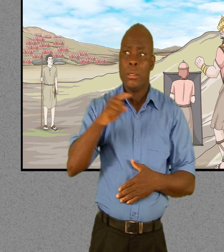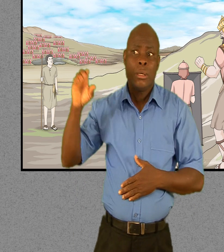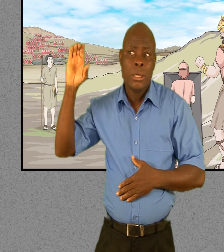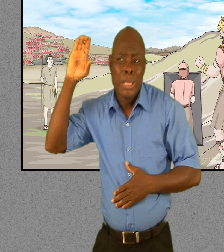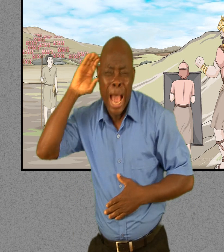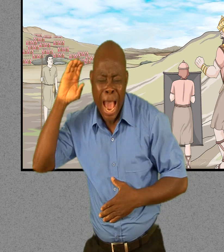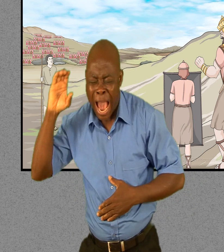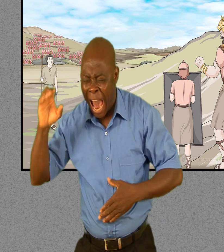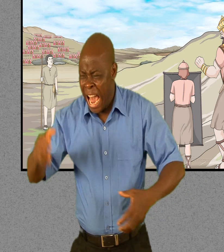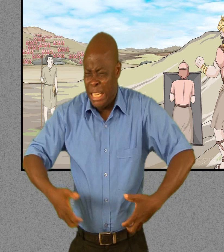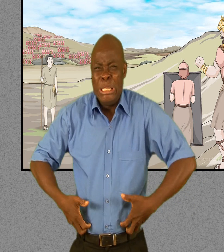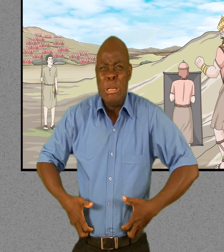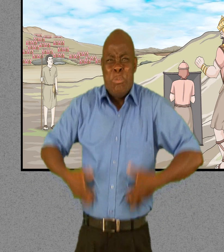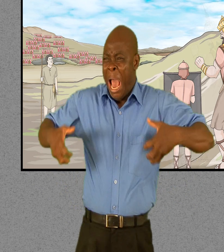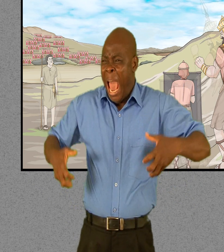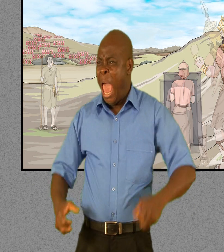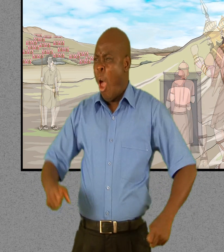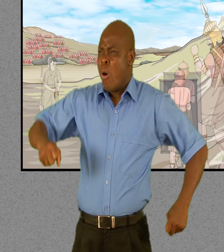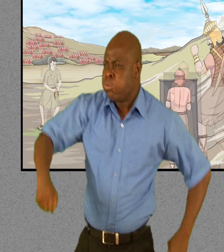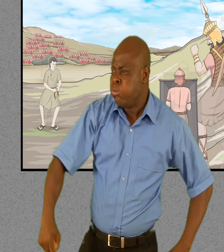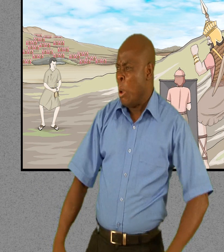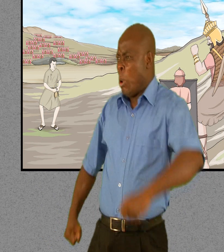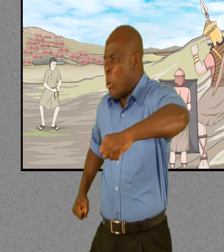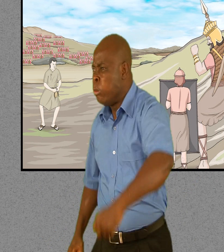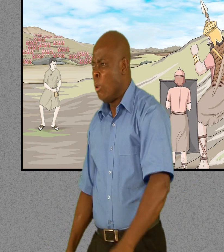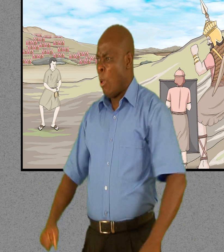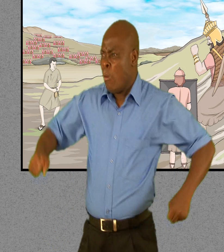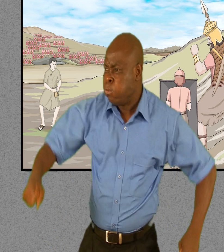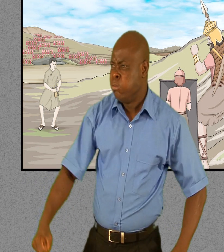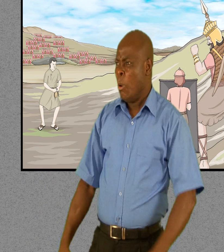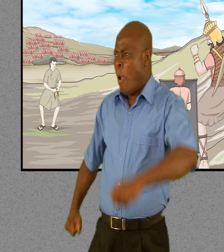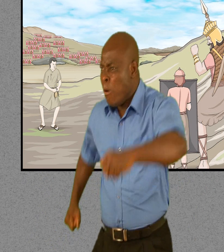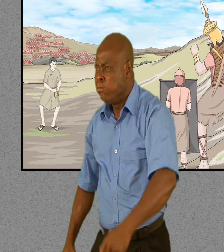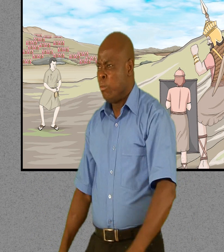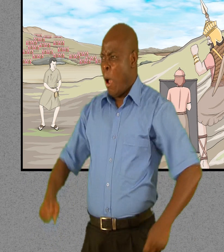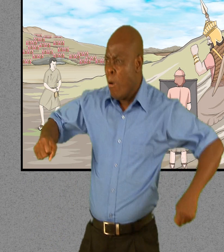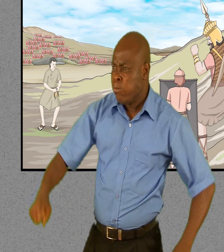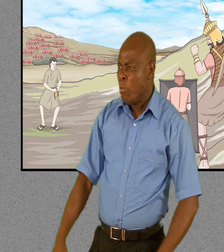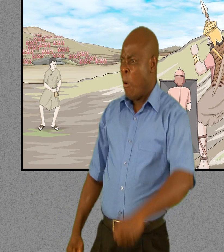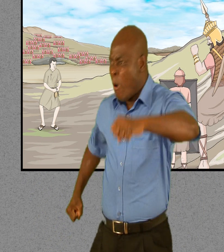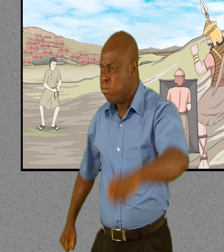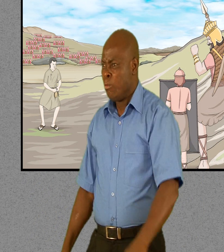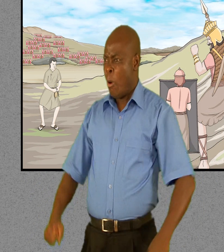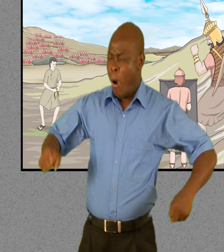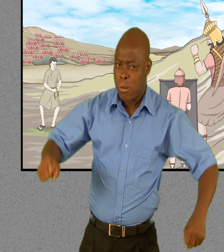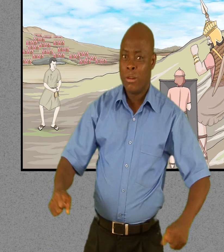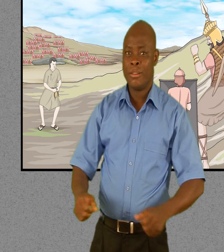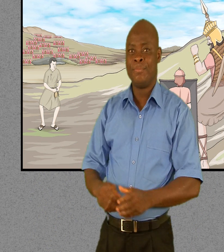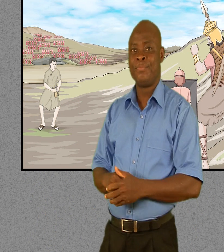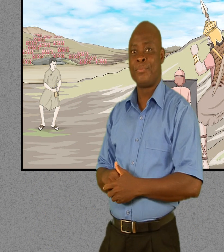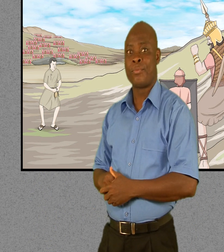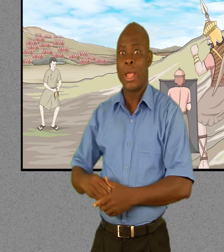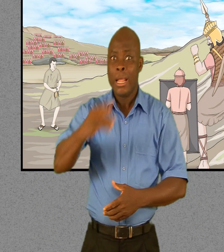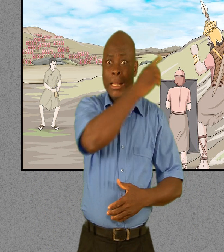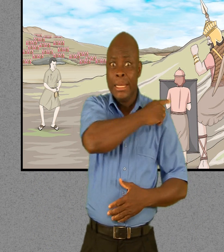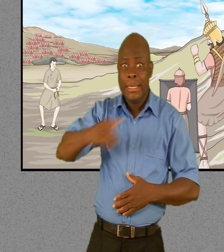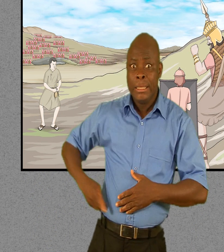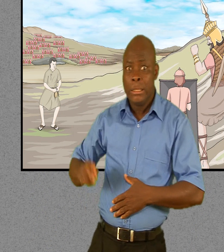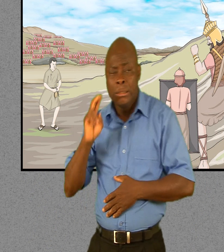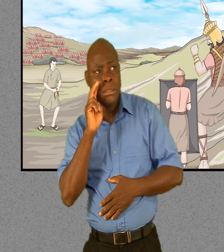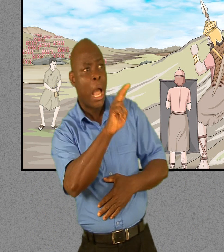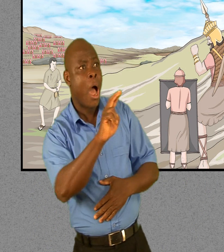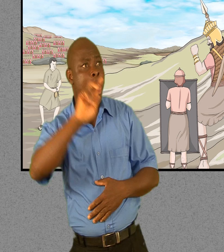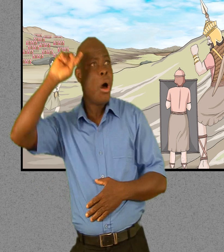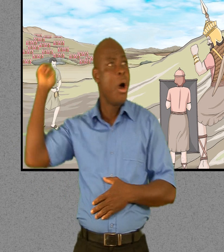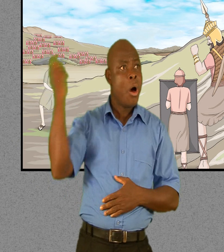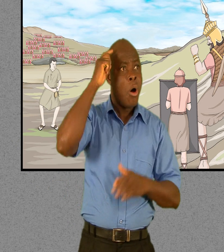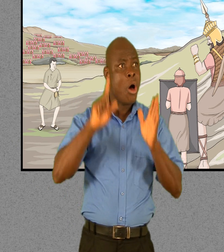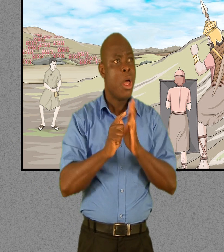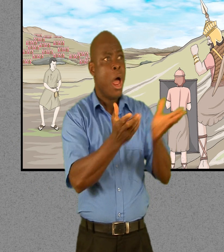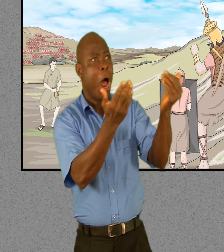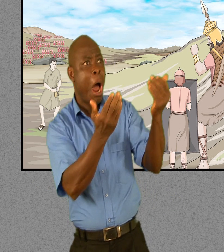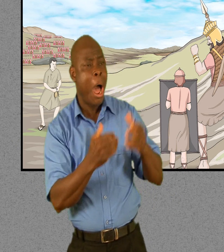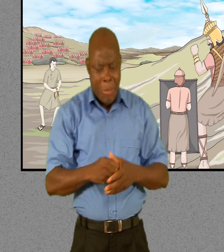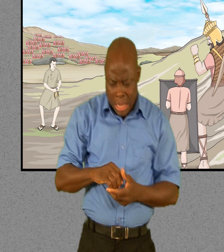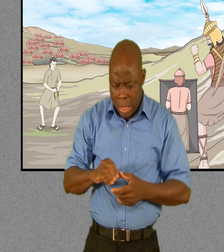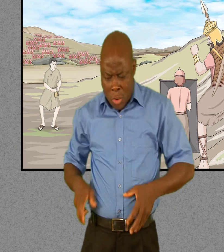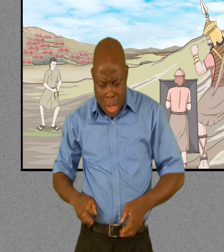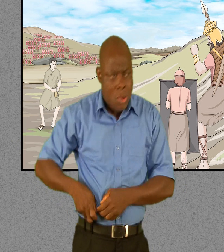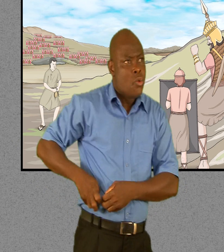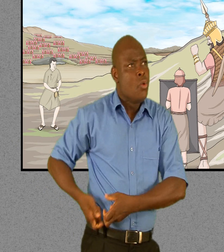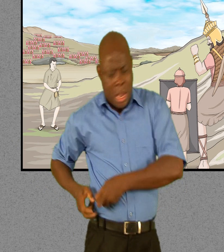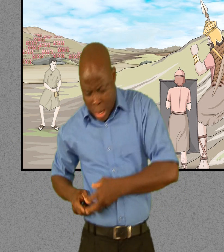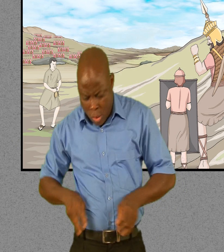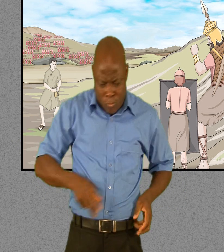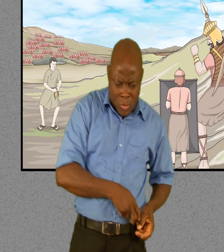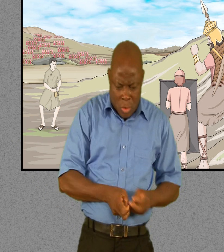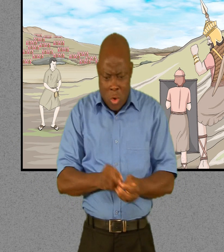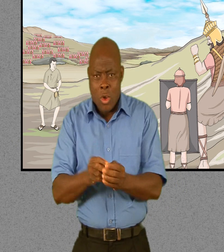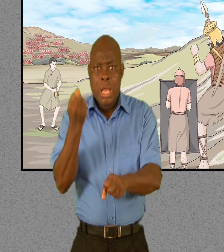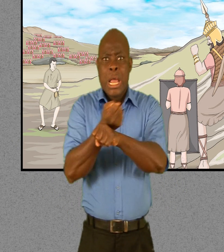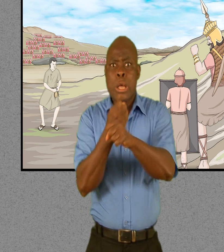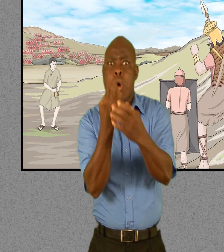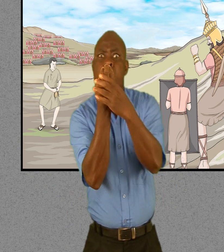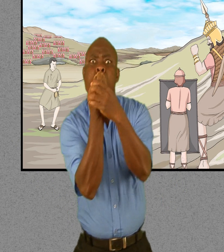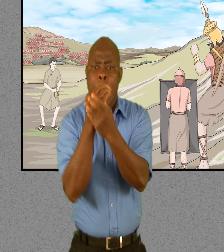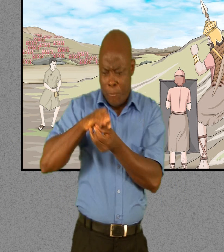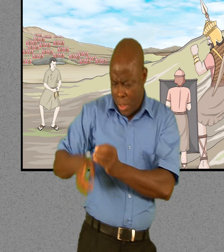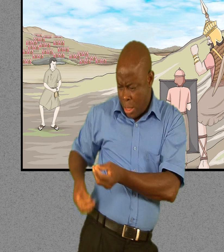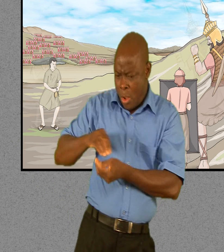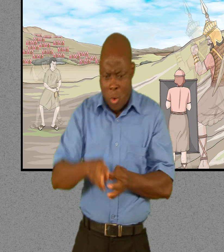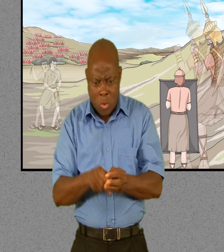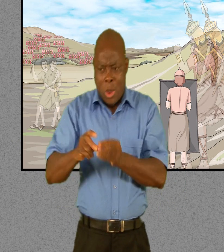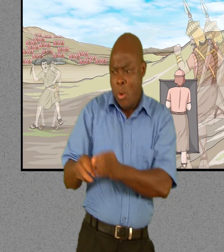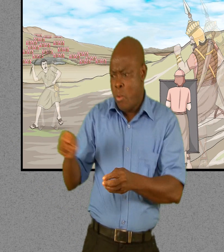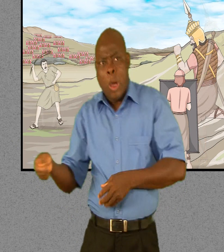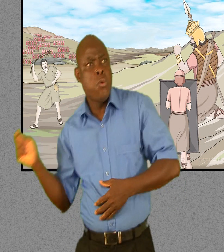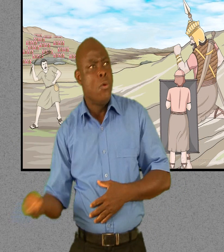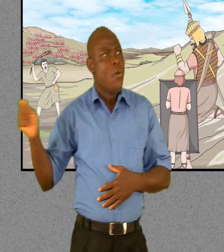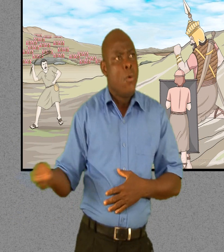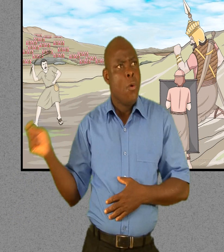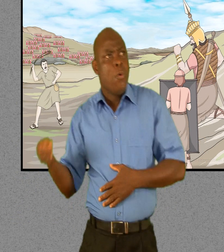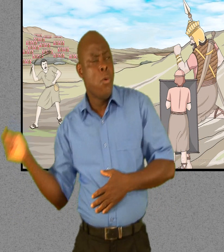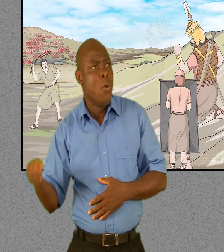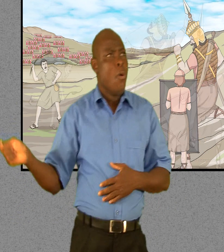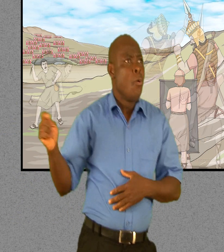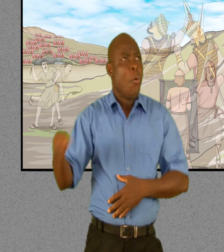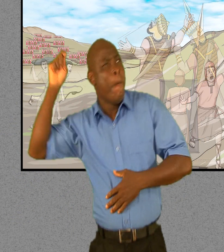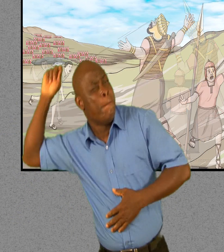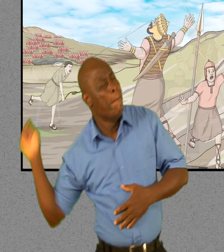As the Philistine started forward to attack him, David ran quickly toward the battle line to meet him.